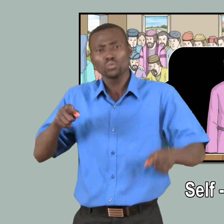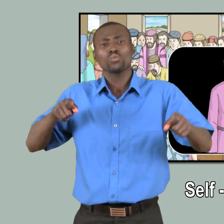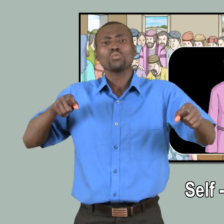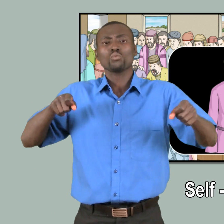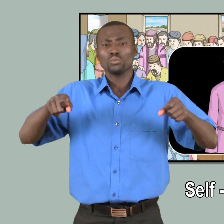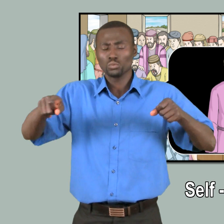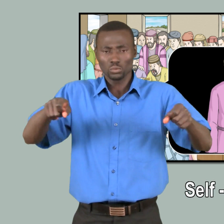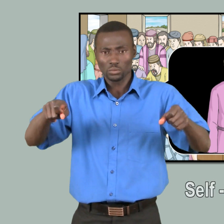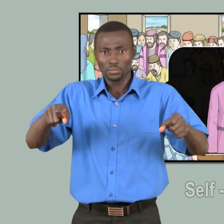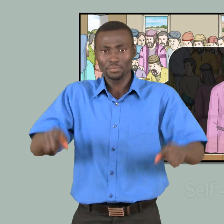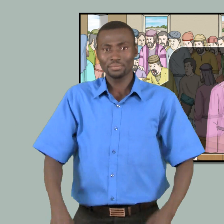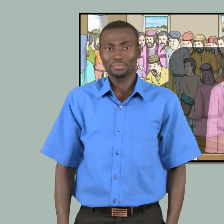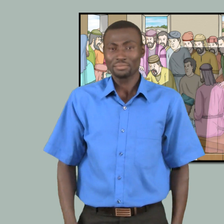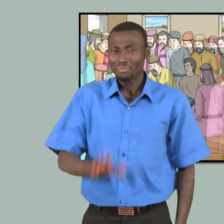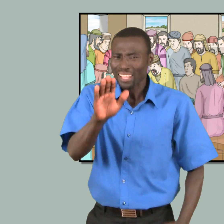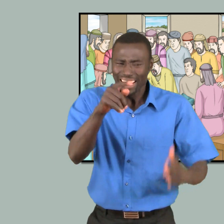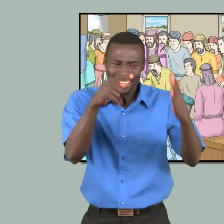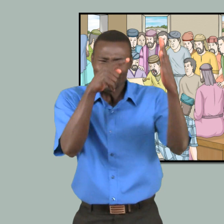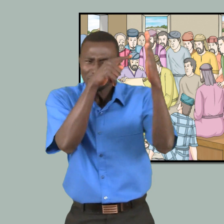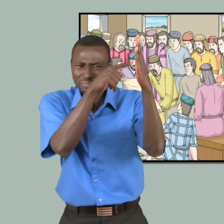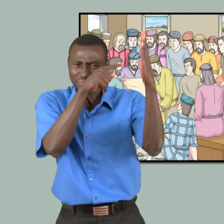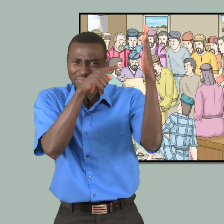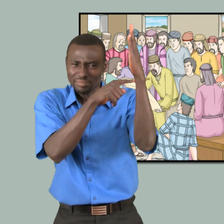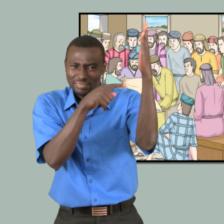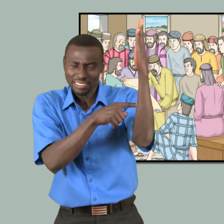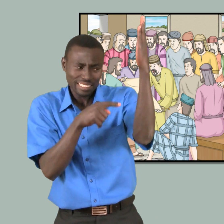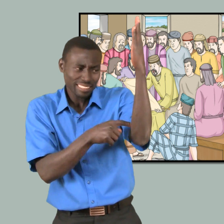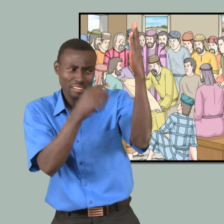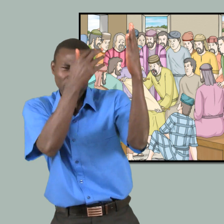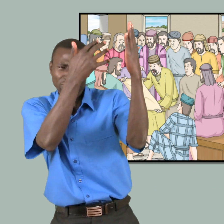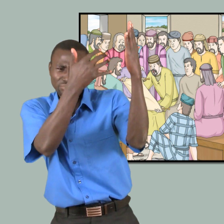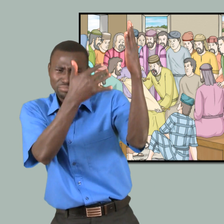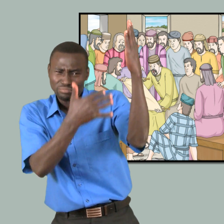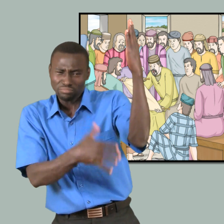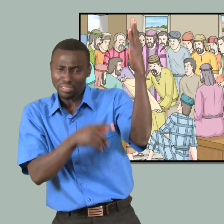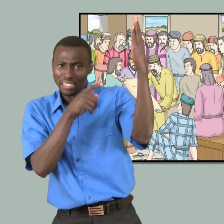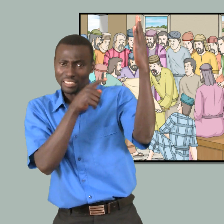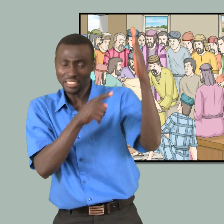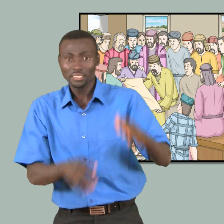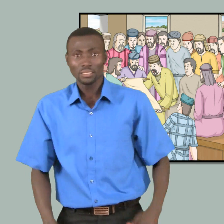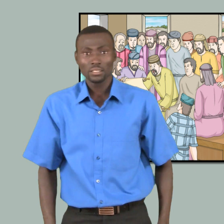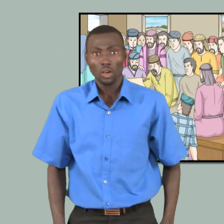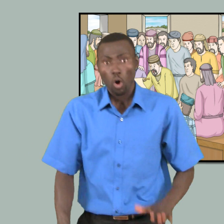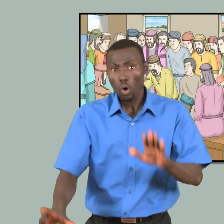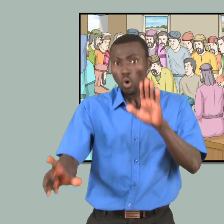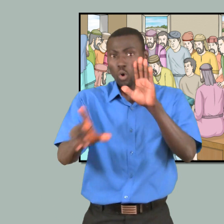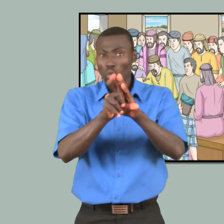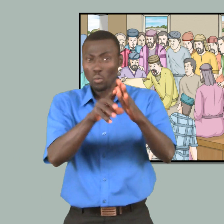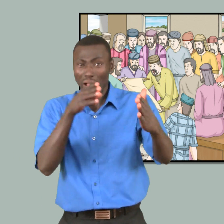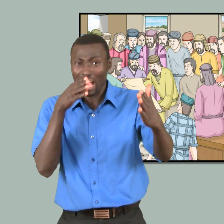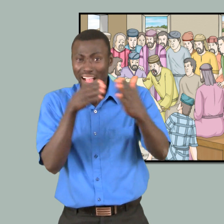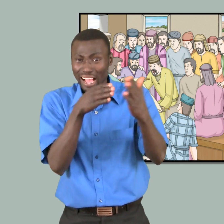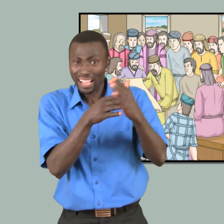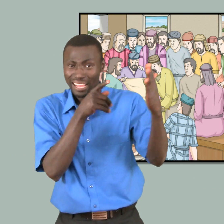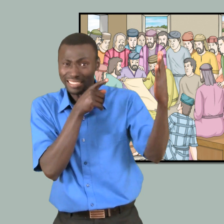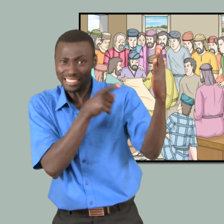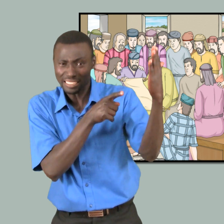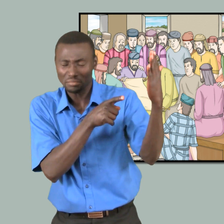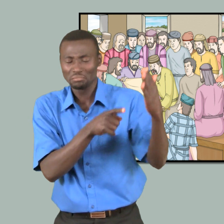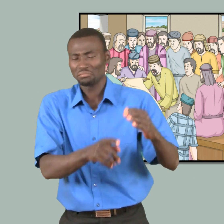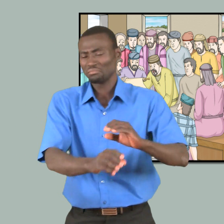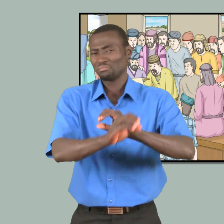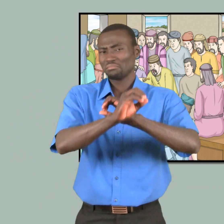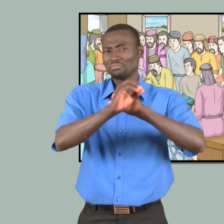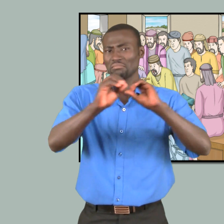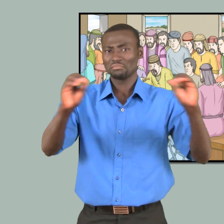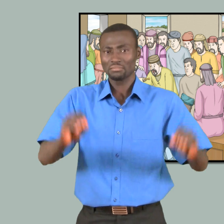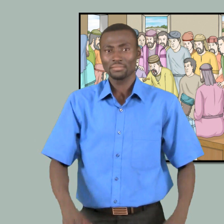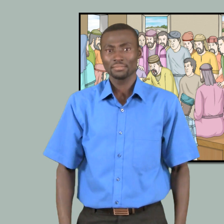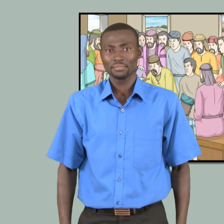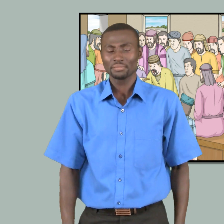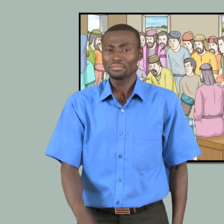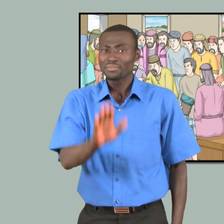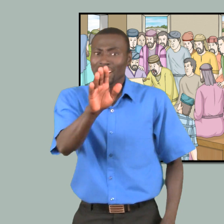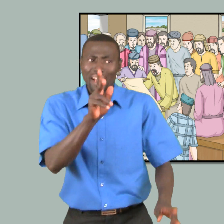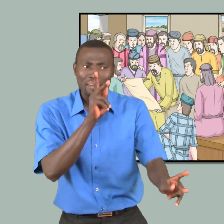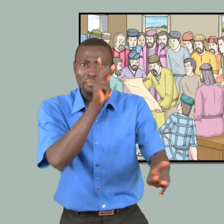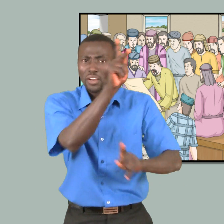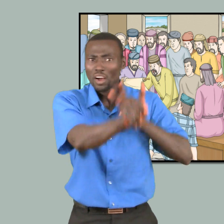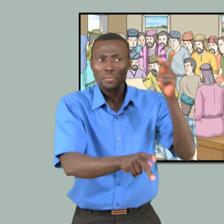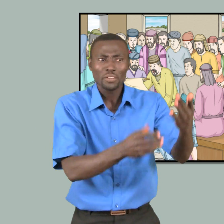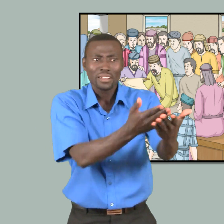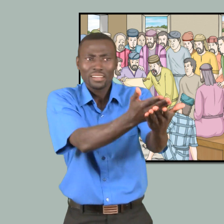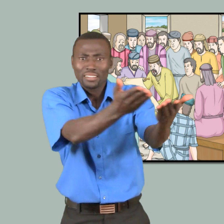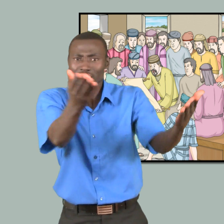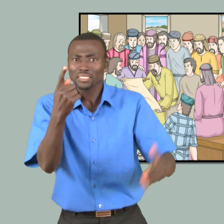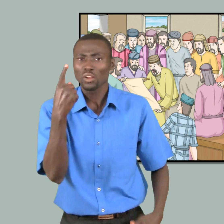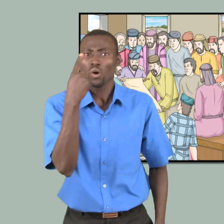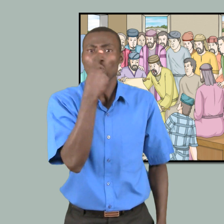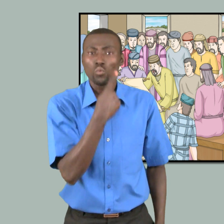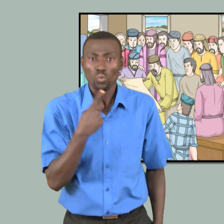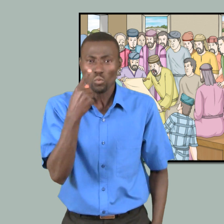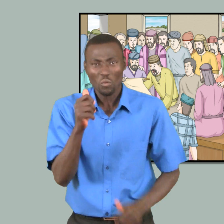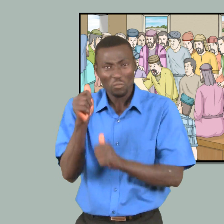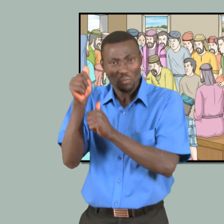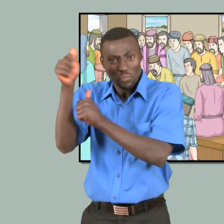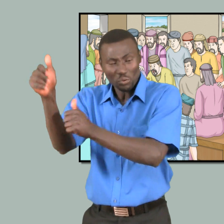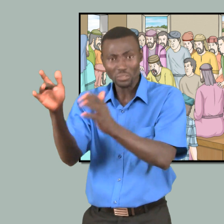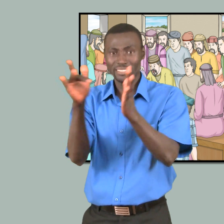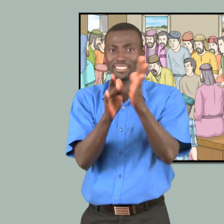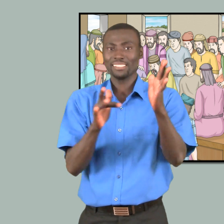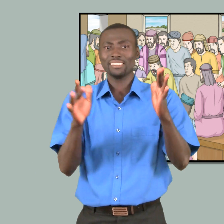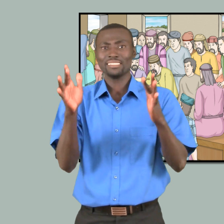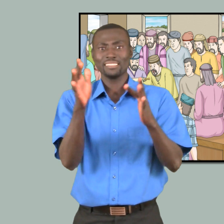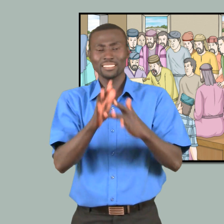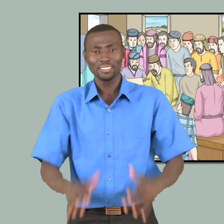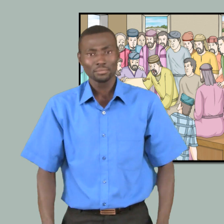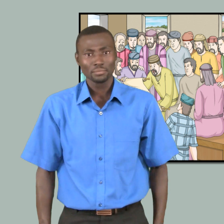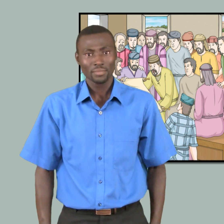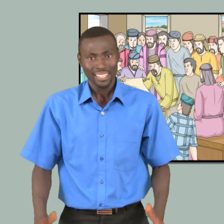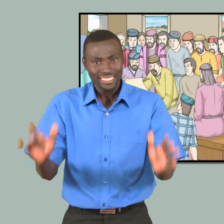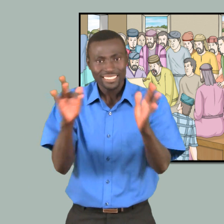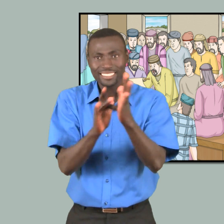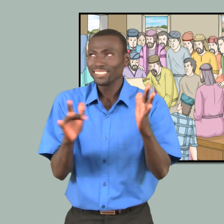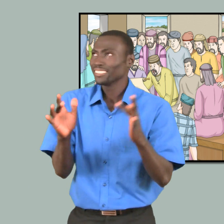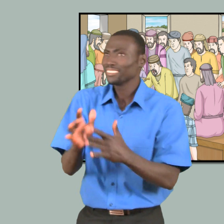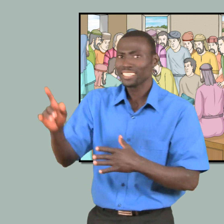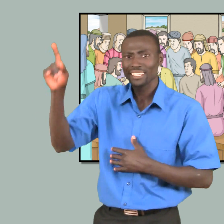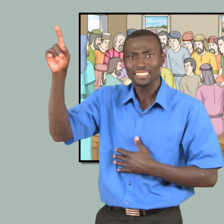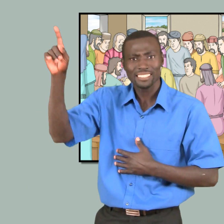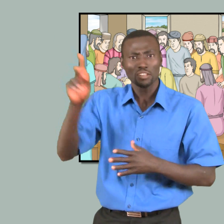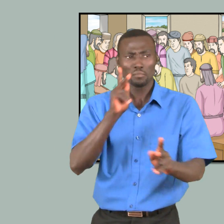Against such things there is no law.